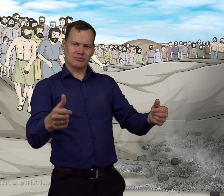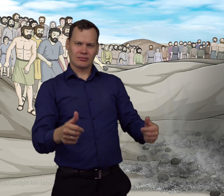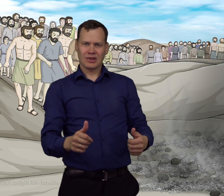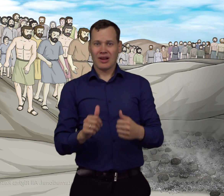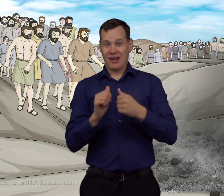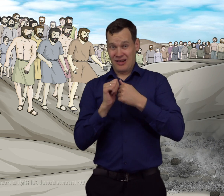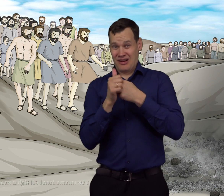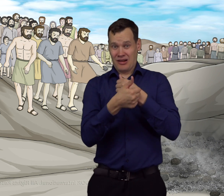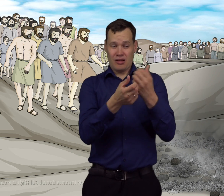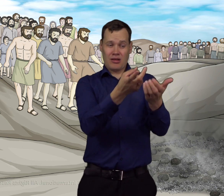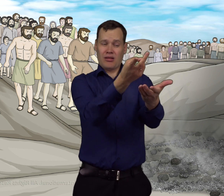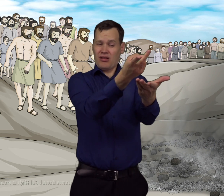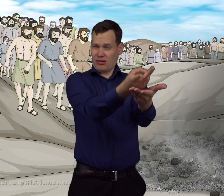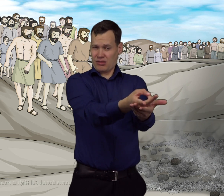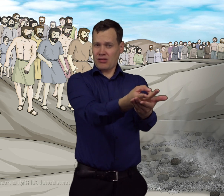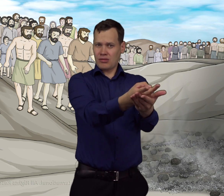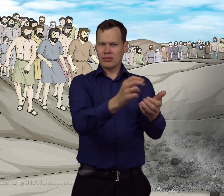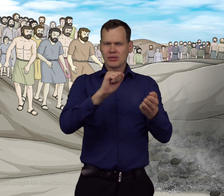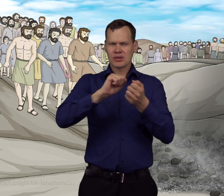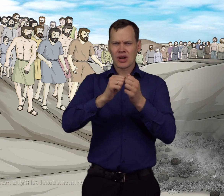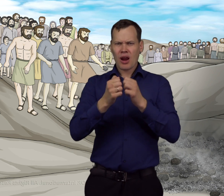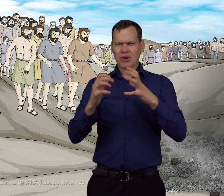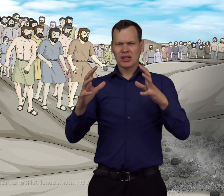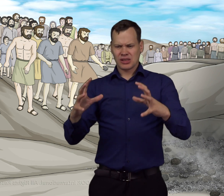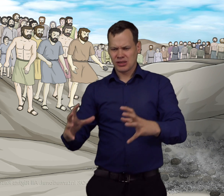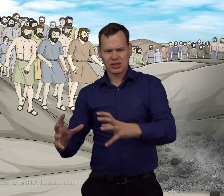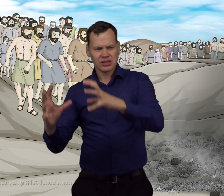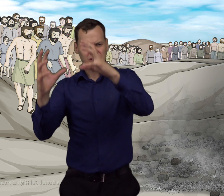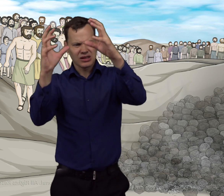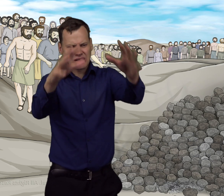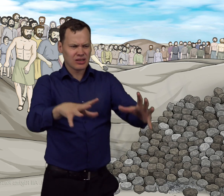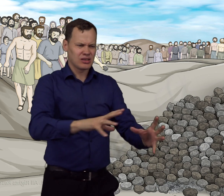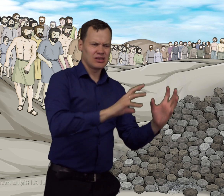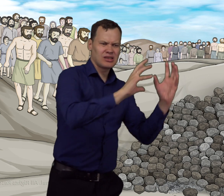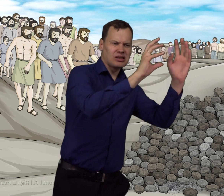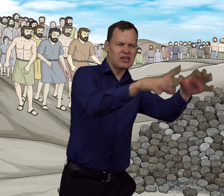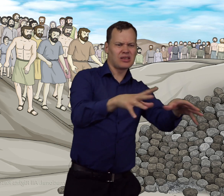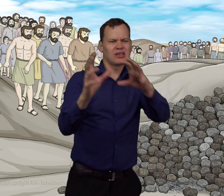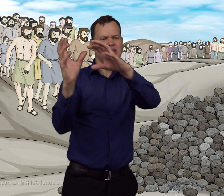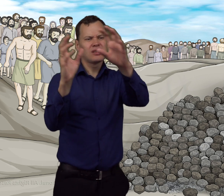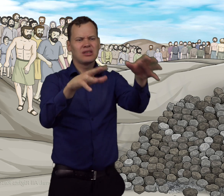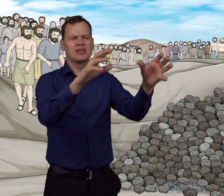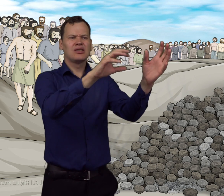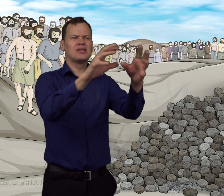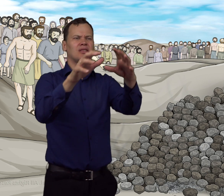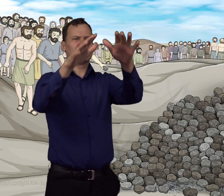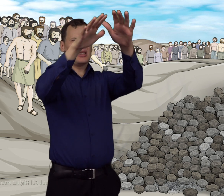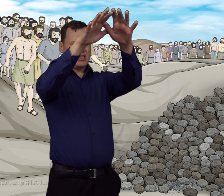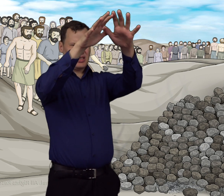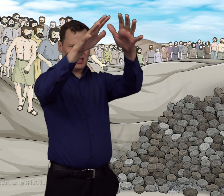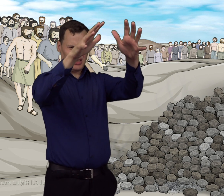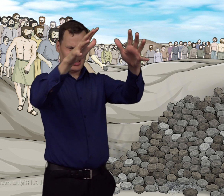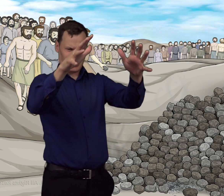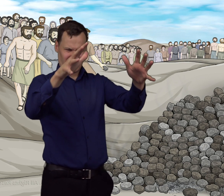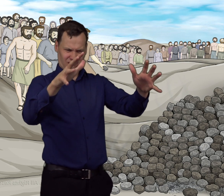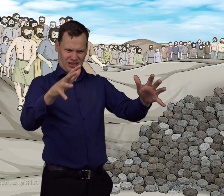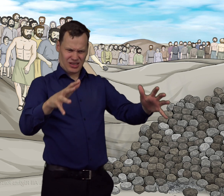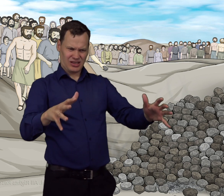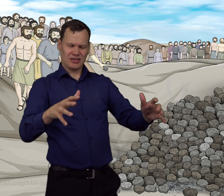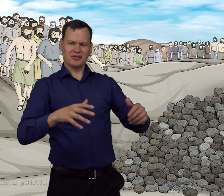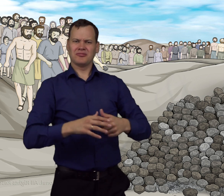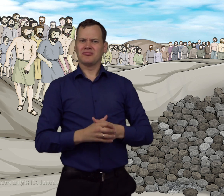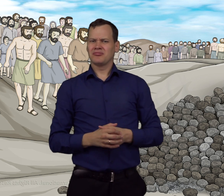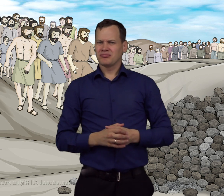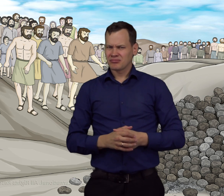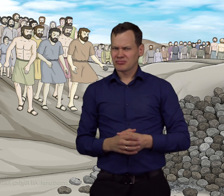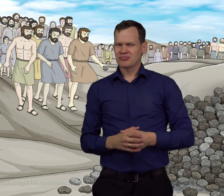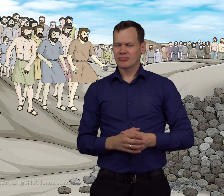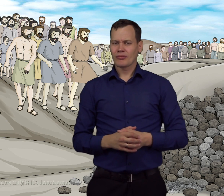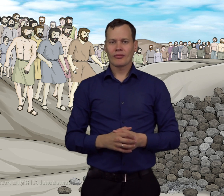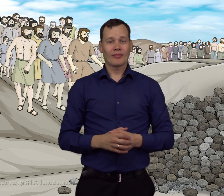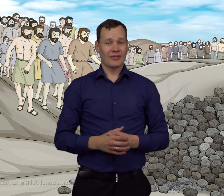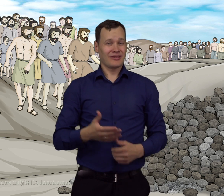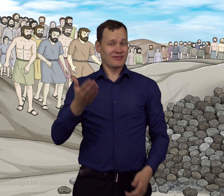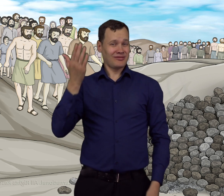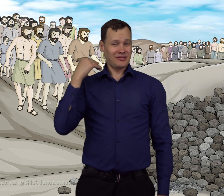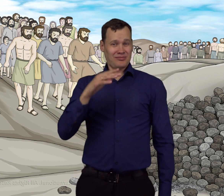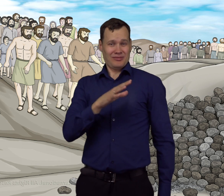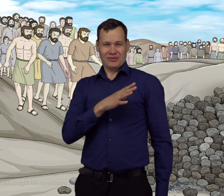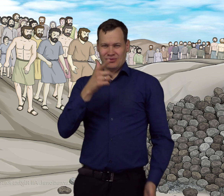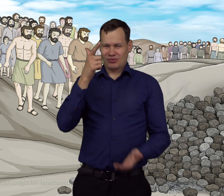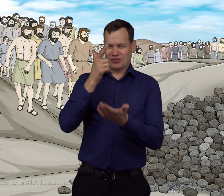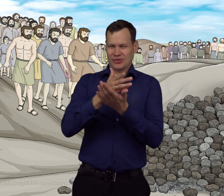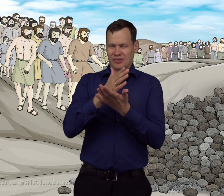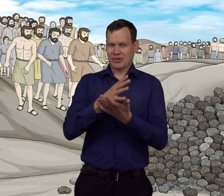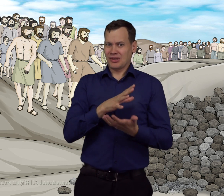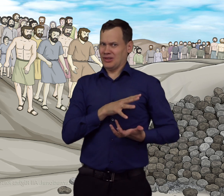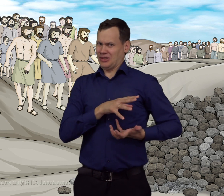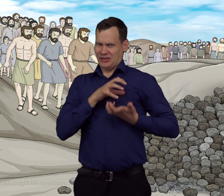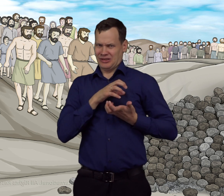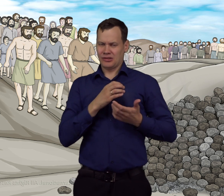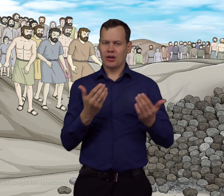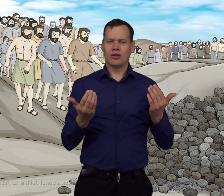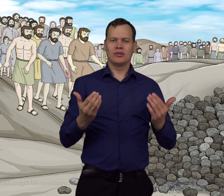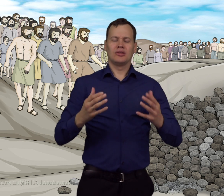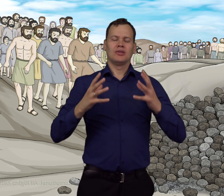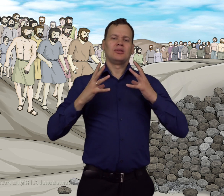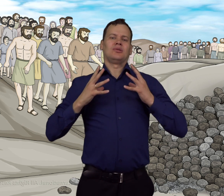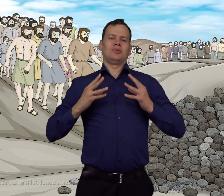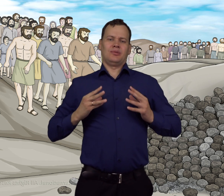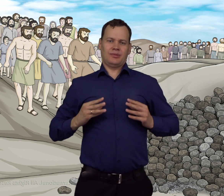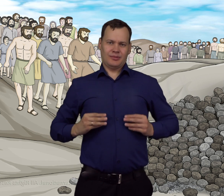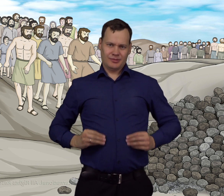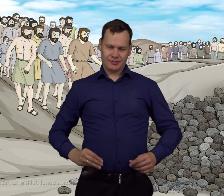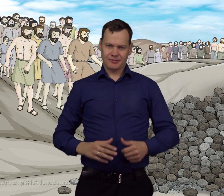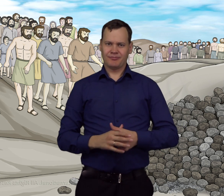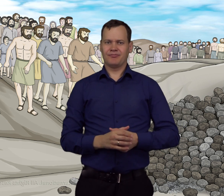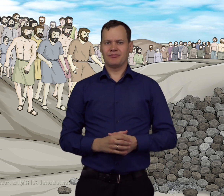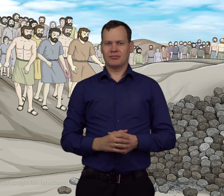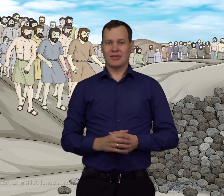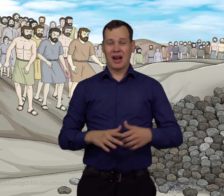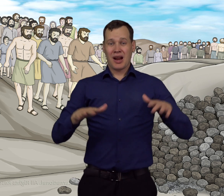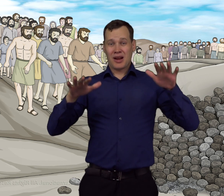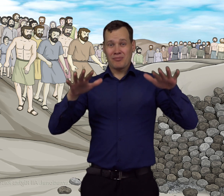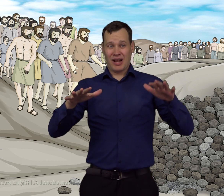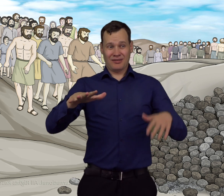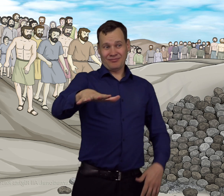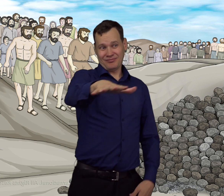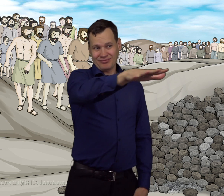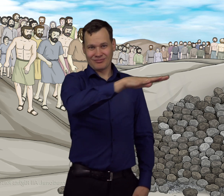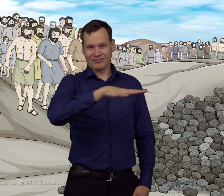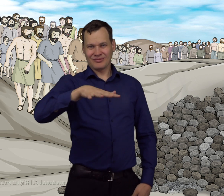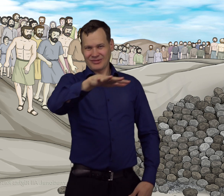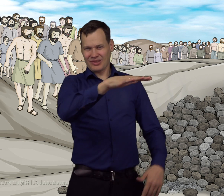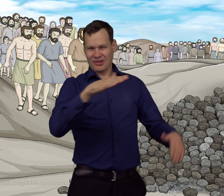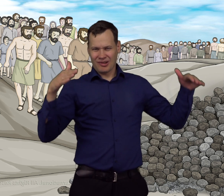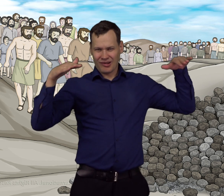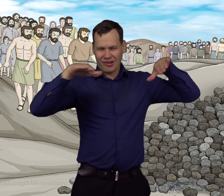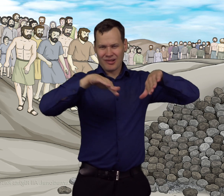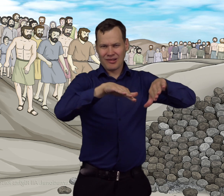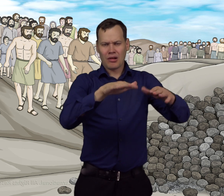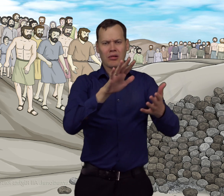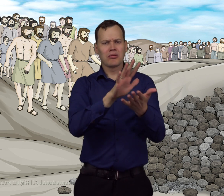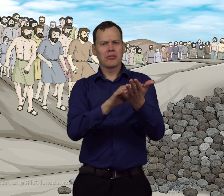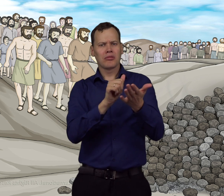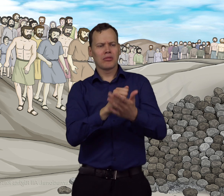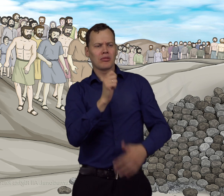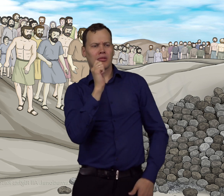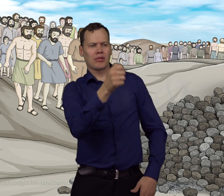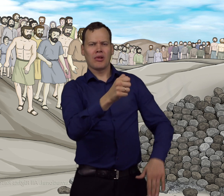And they heaped over Achan a large pile of rocks that remains to this day.